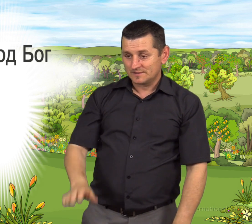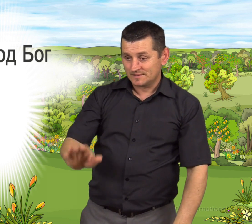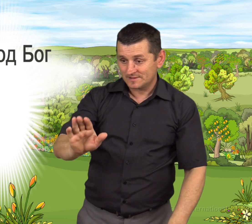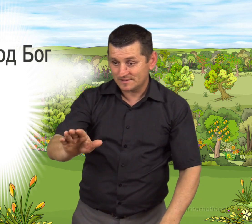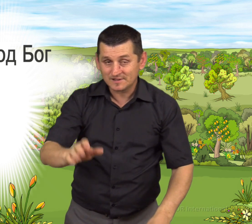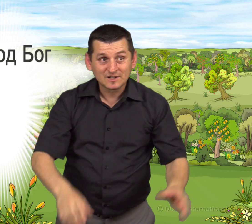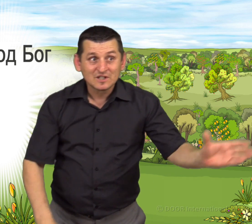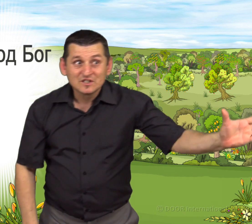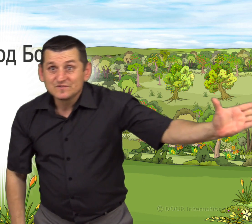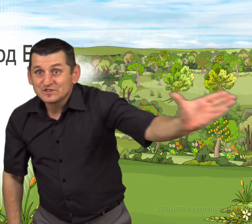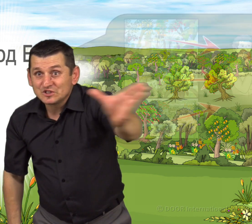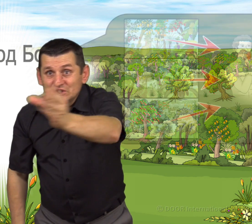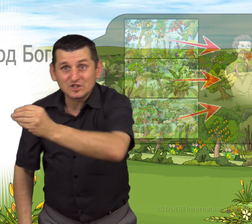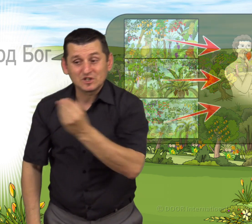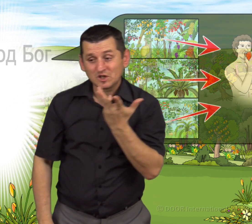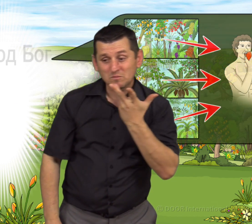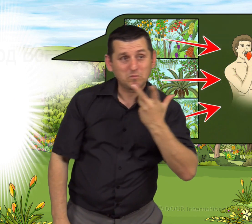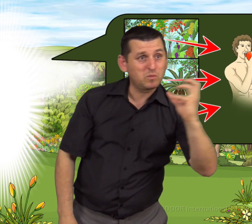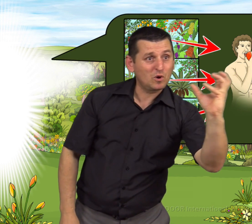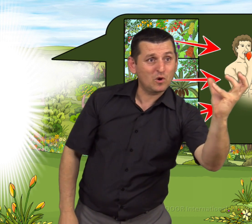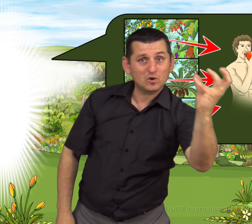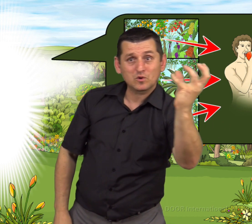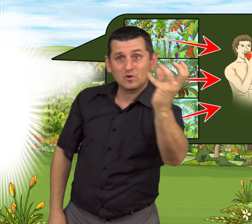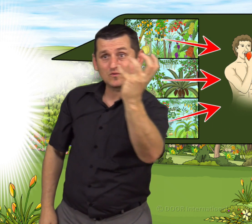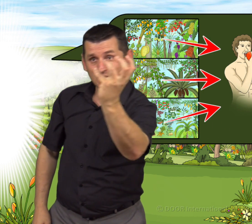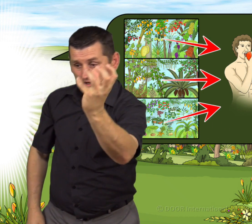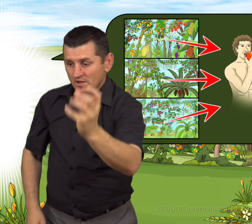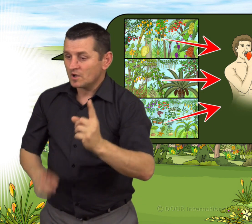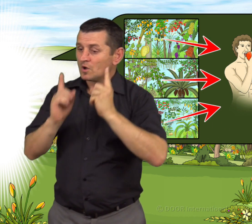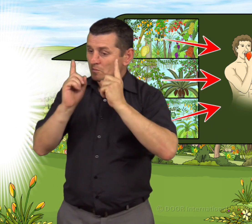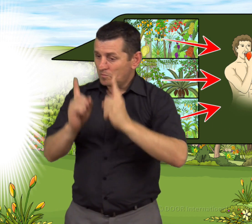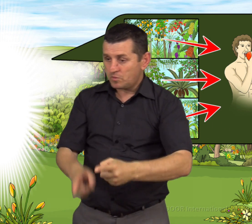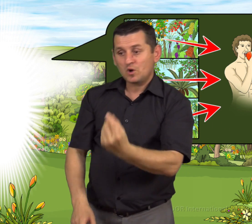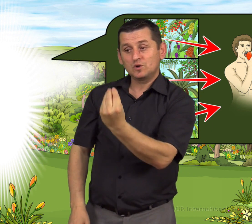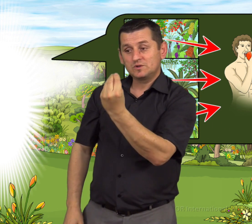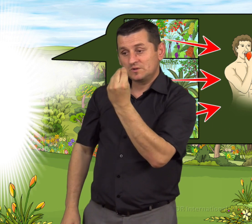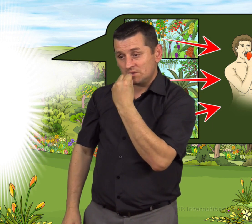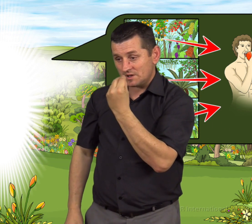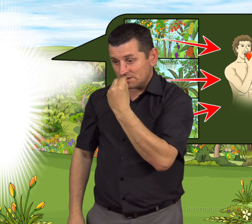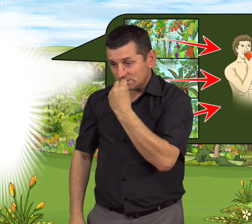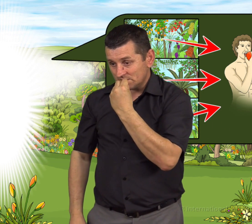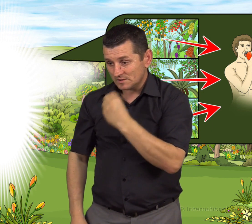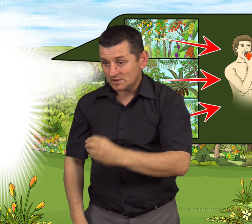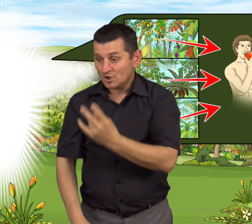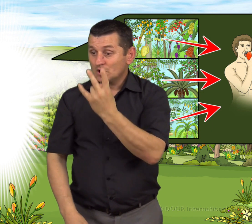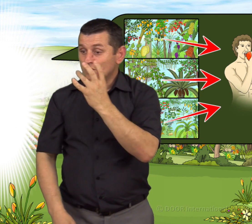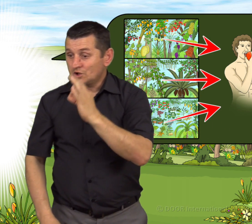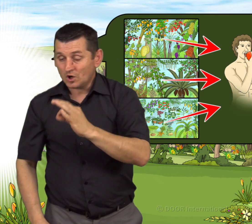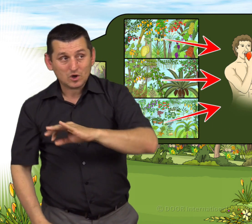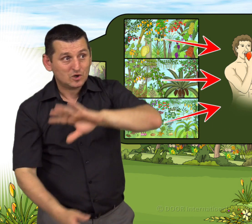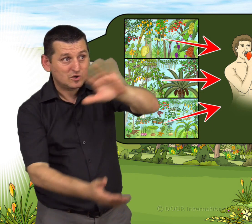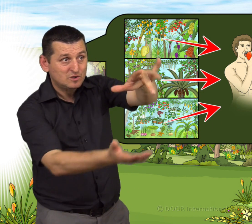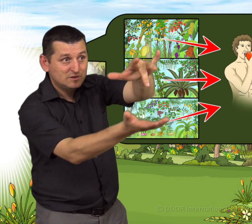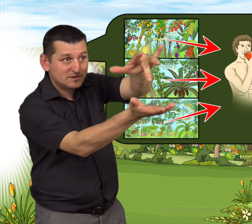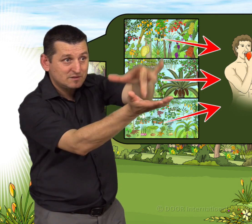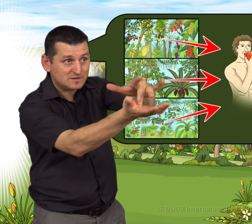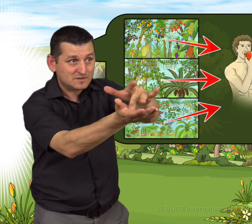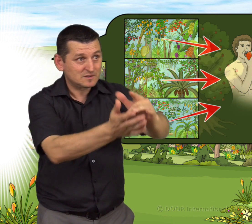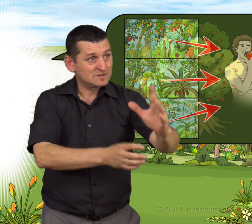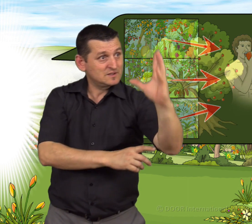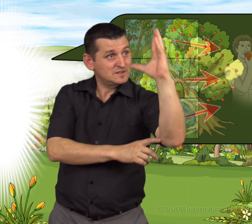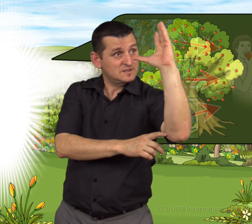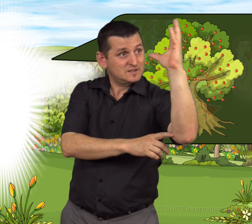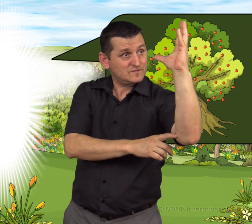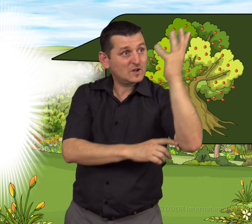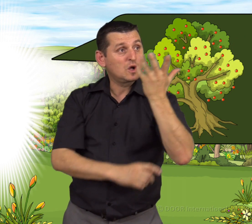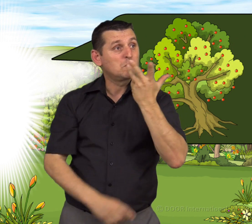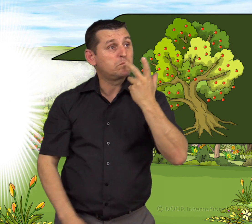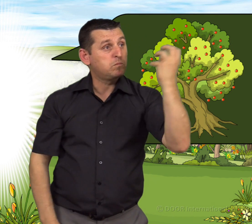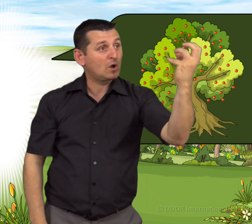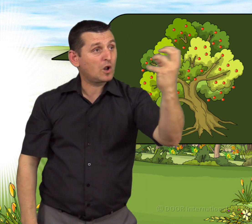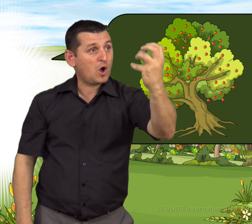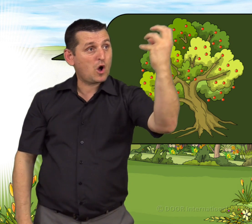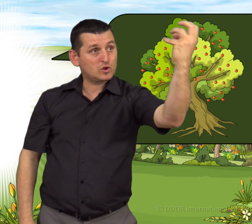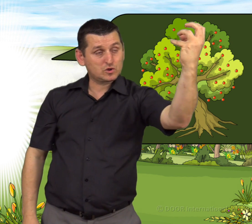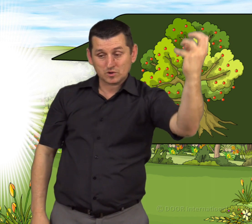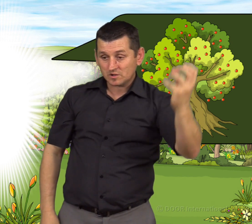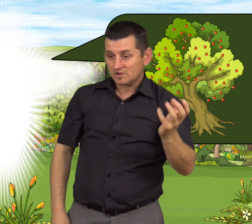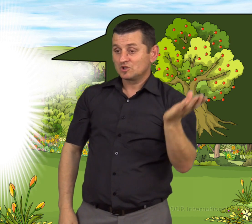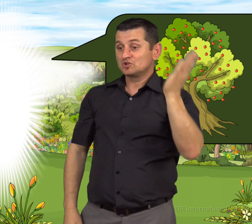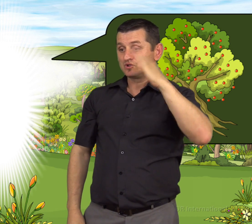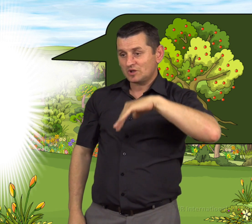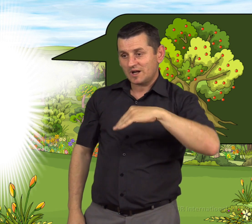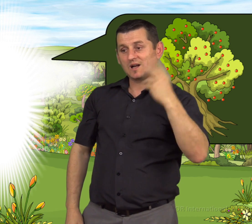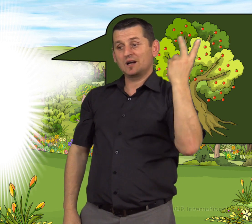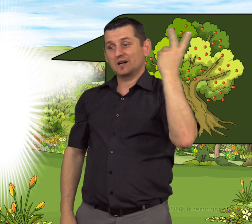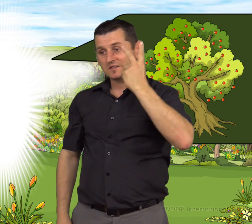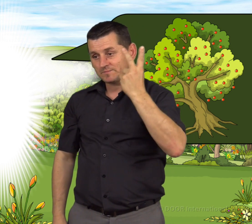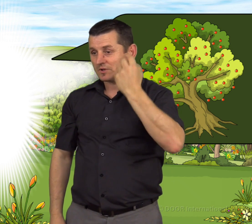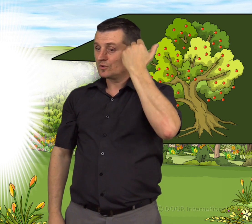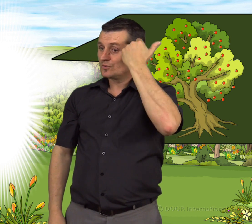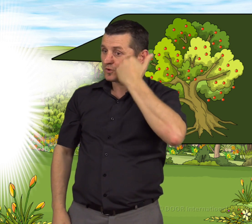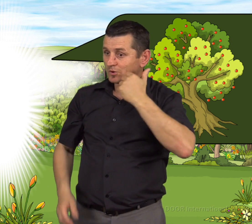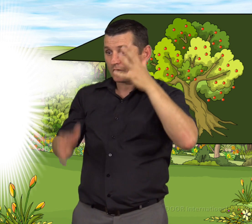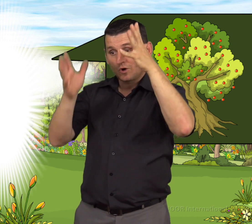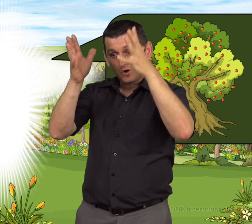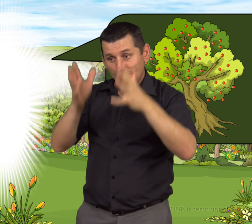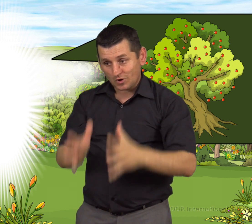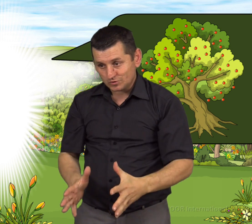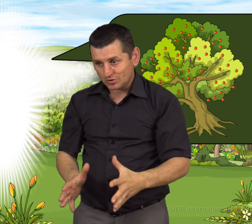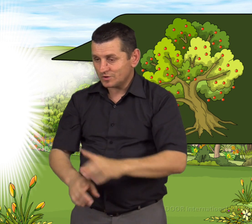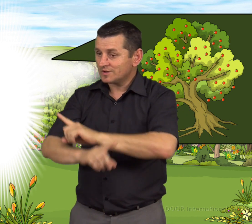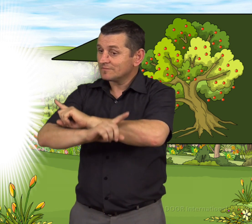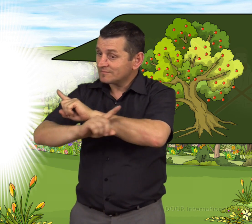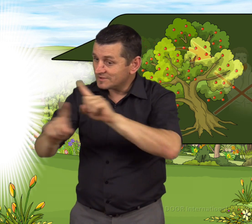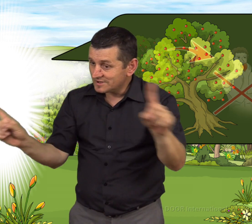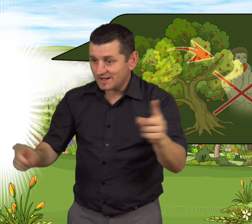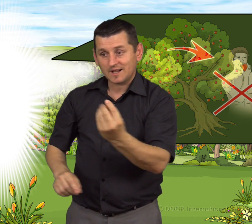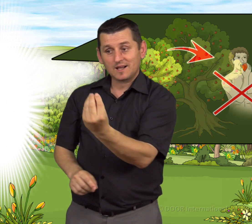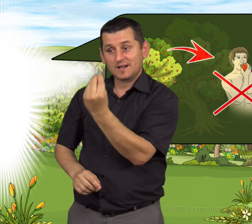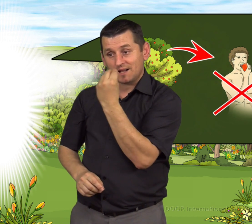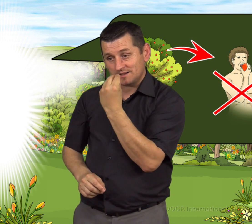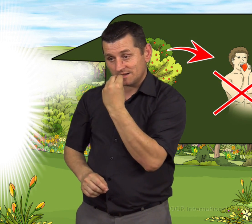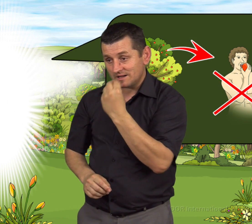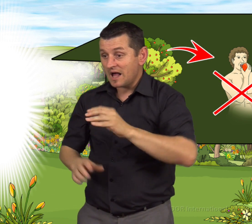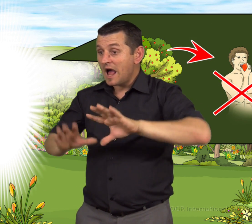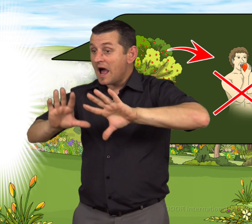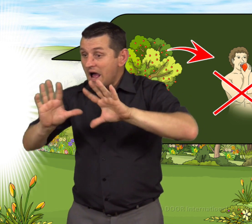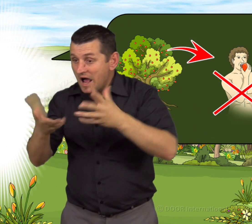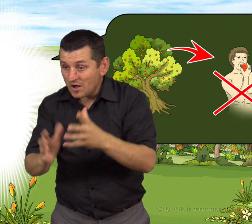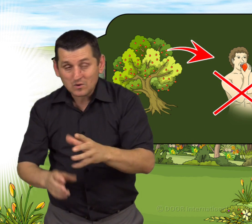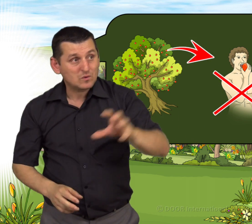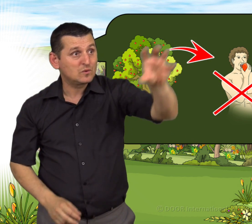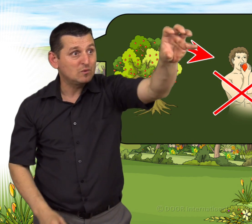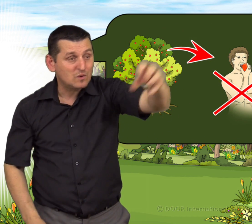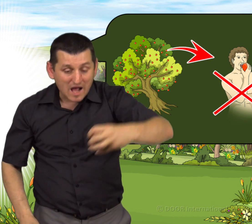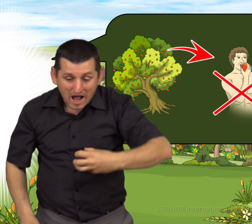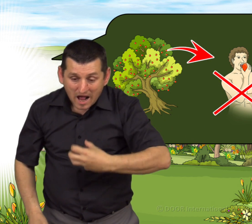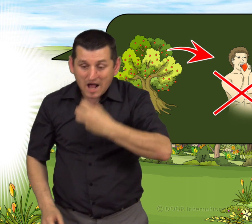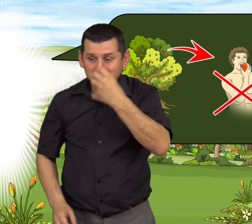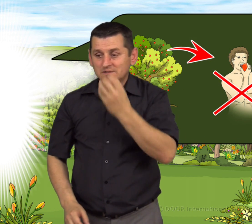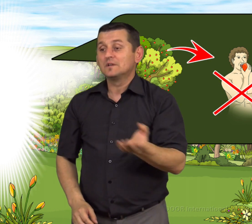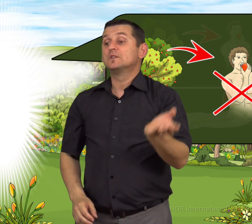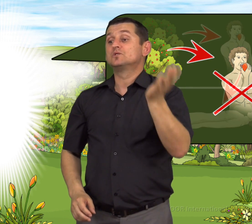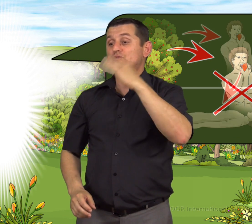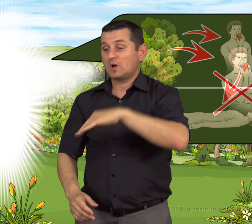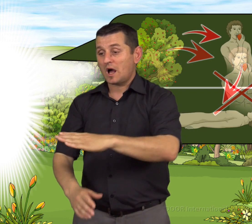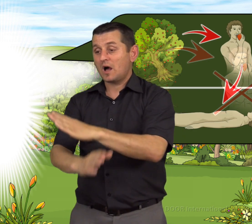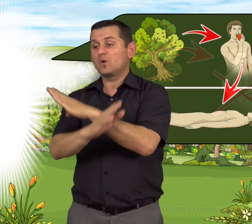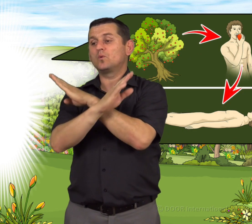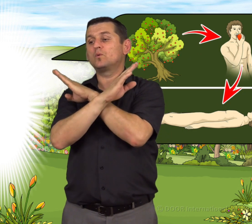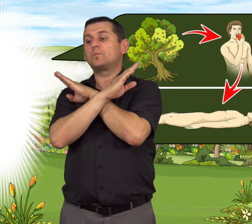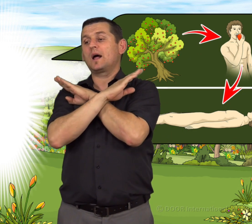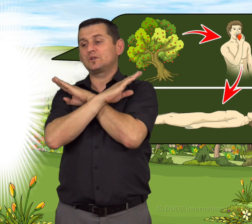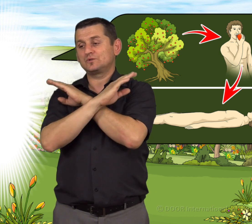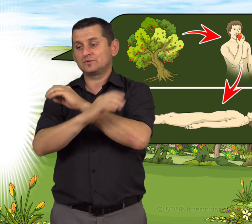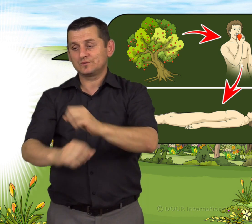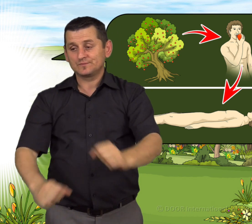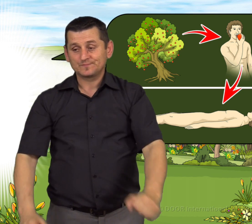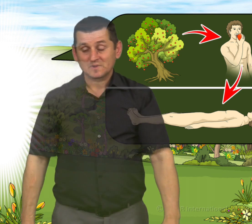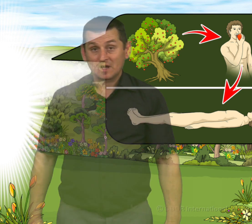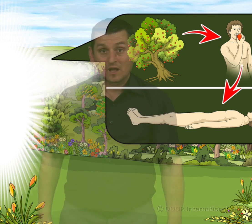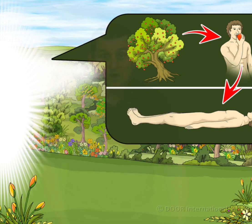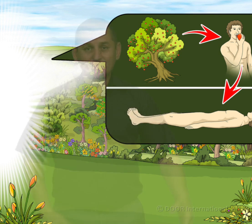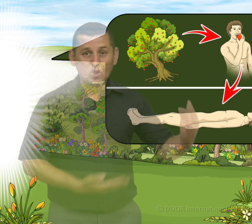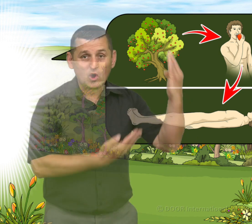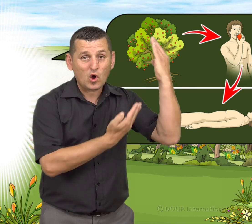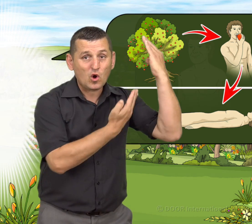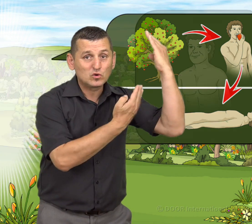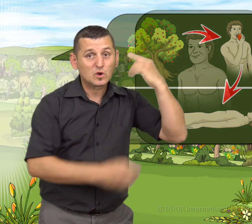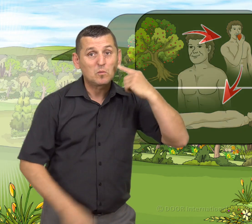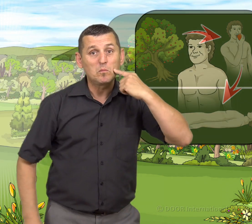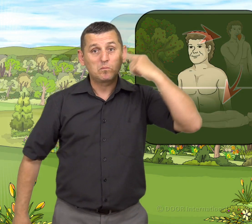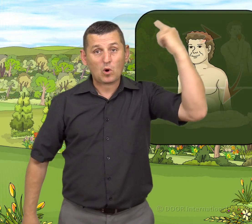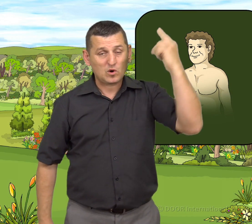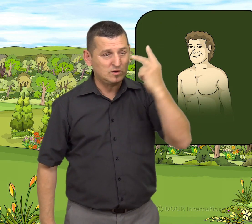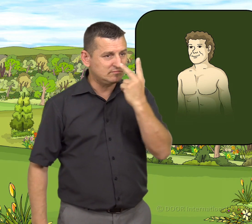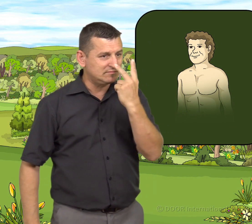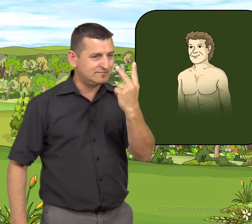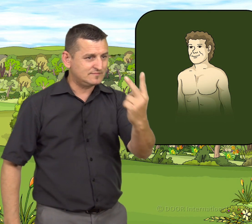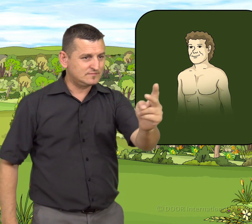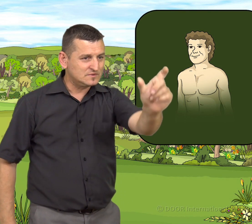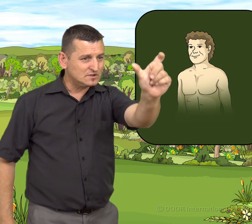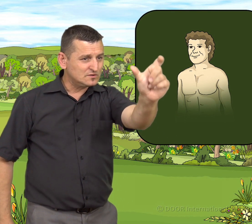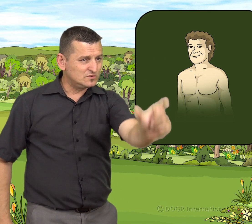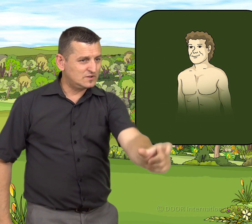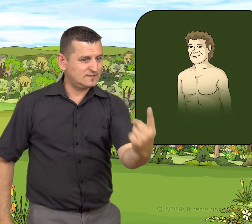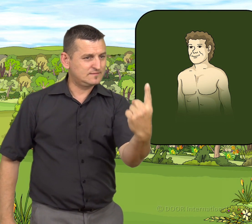And the LORD God commanded him, “You may eat freely from every tree of the garden, but you must not eat from the tree of the knowledge of good and evil; for in the day that you eat of it, you will surely die.”